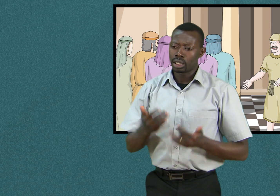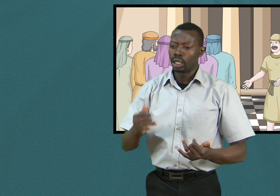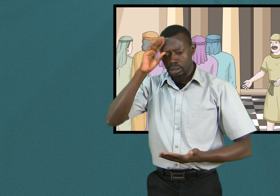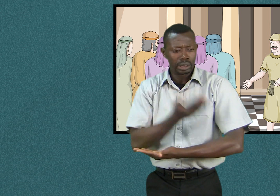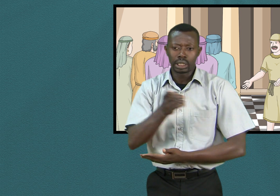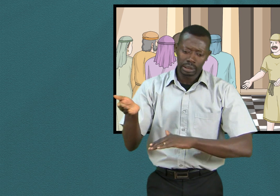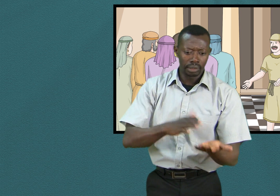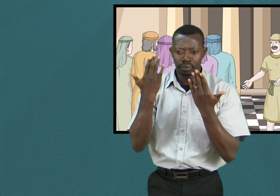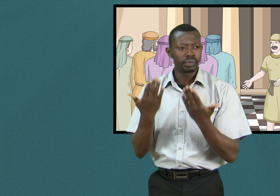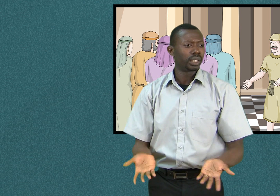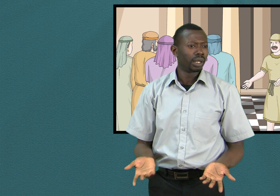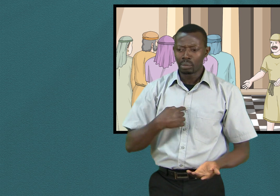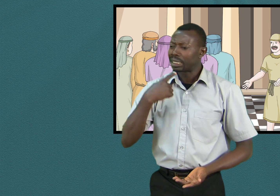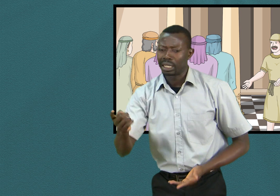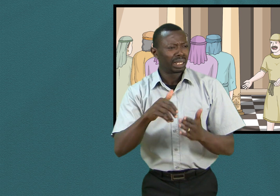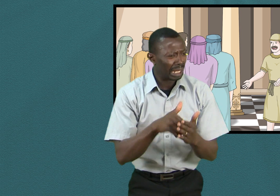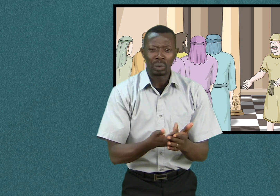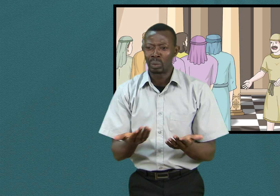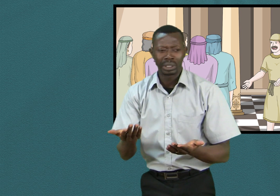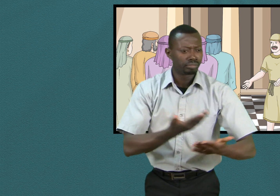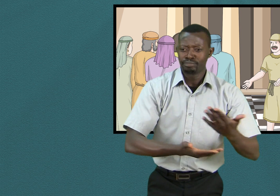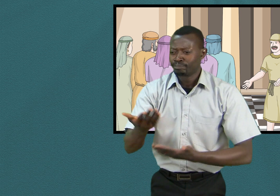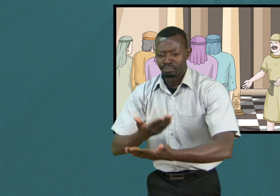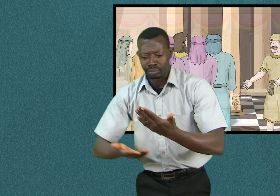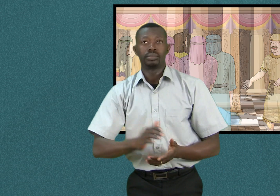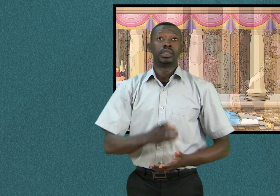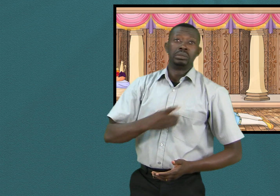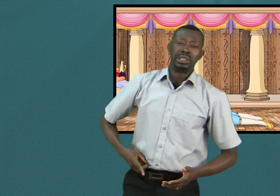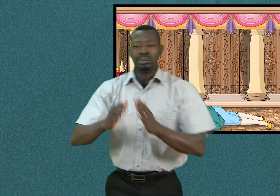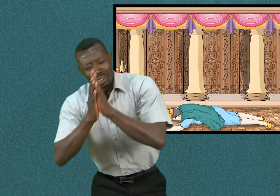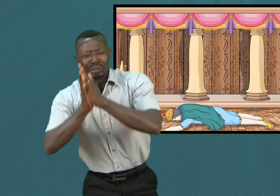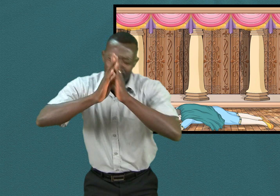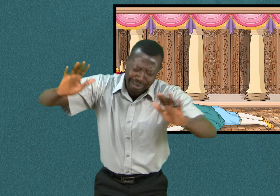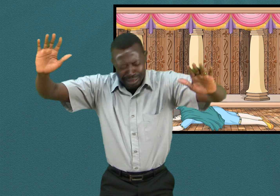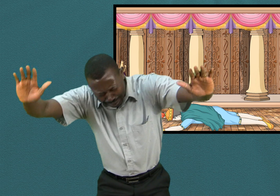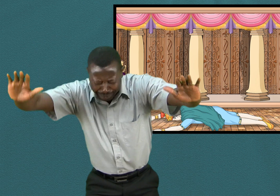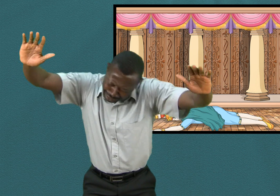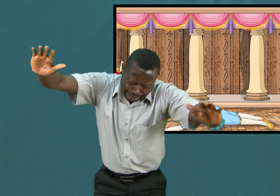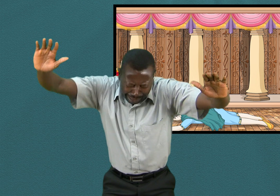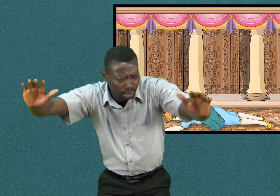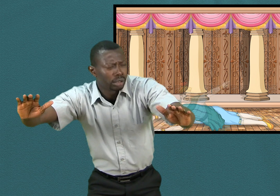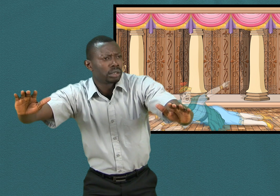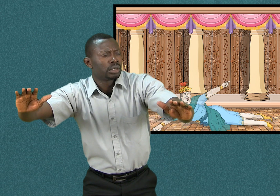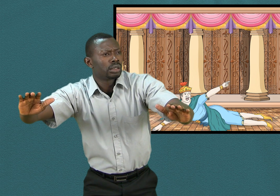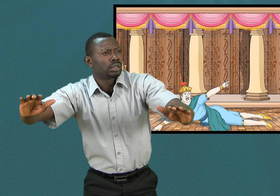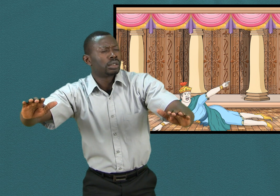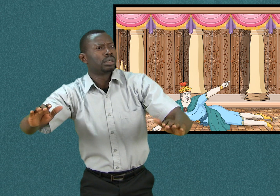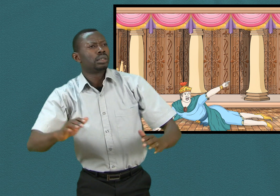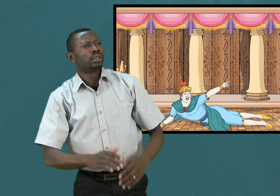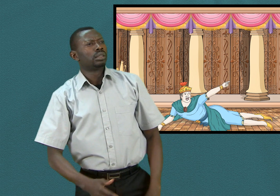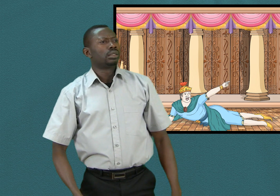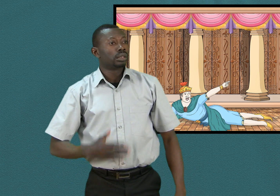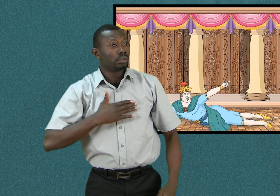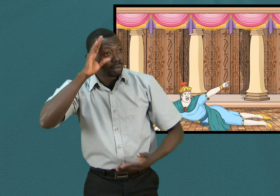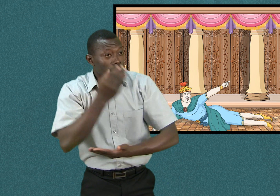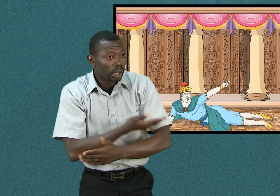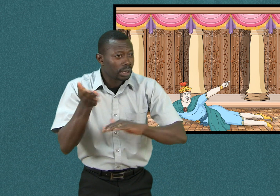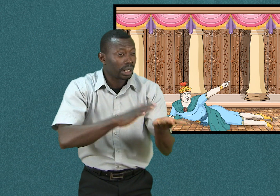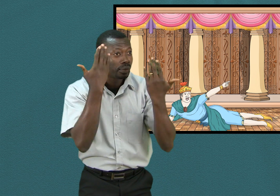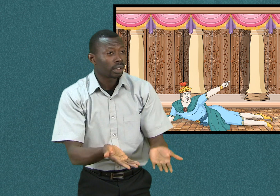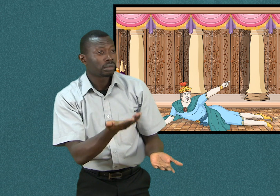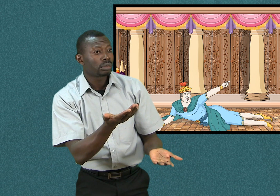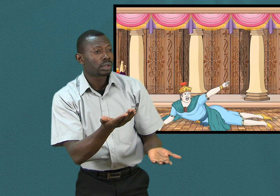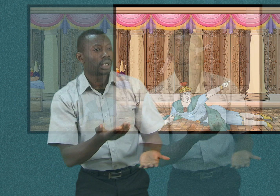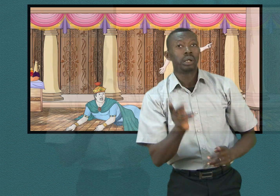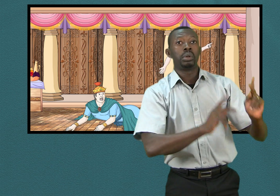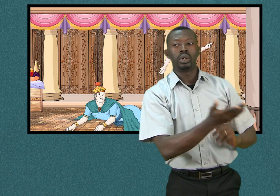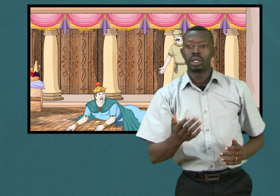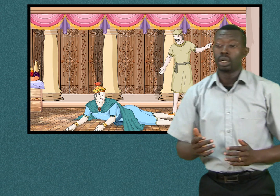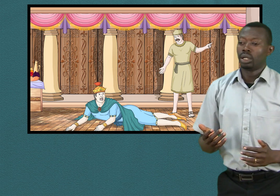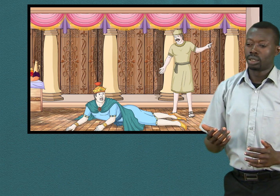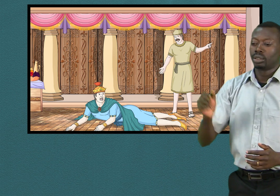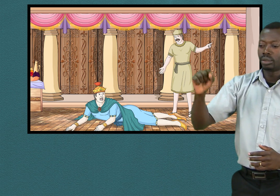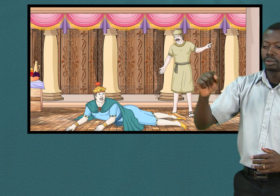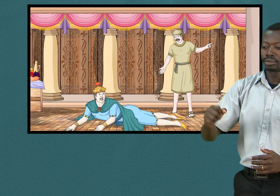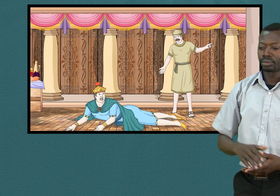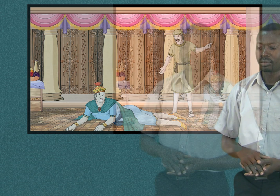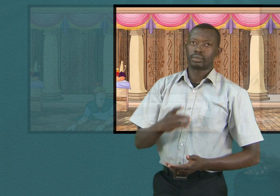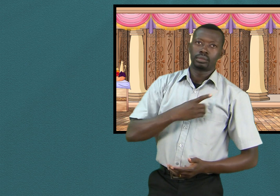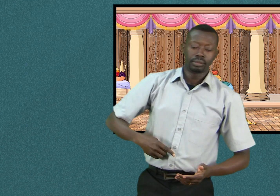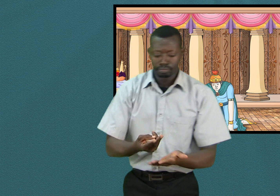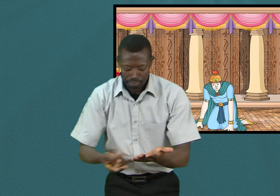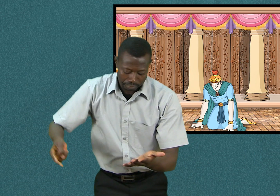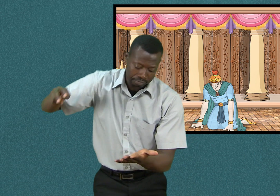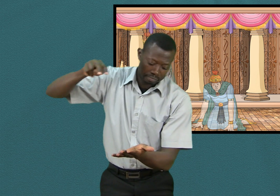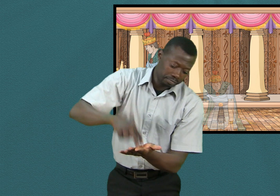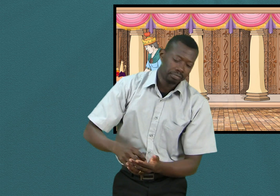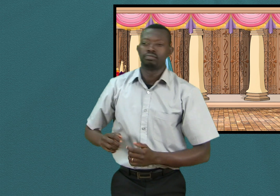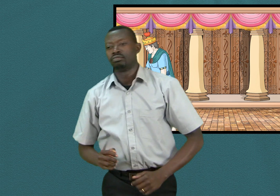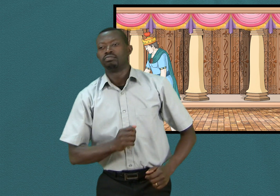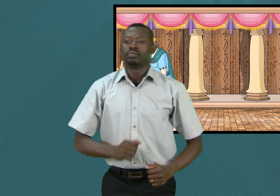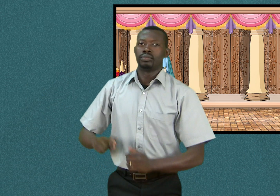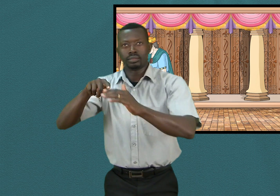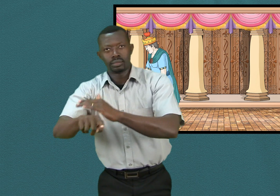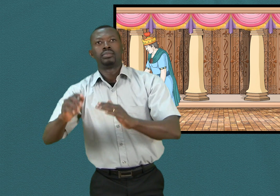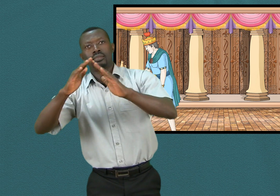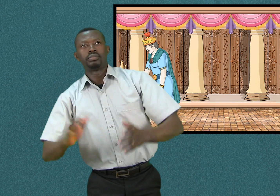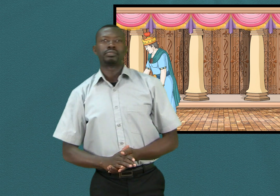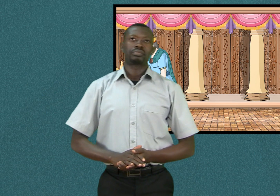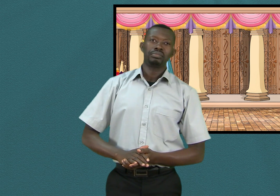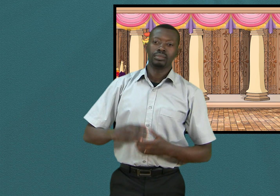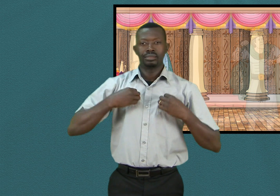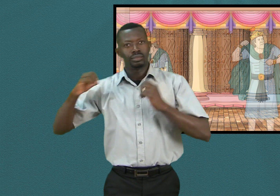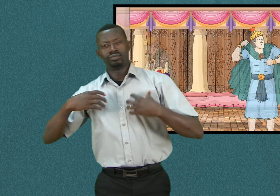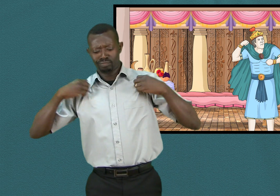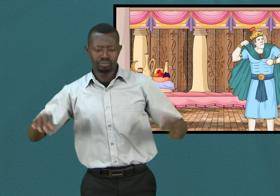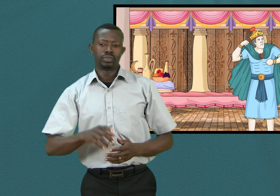So how can we tell him the child is dead? He may even harm himself.” When David saw that his servants were whispering to one another, he perceived that the child was dead.